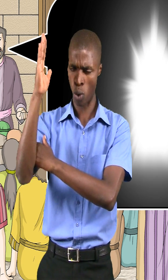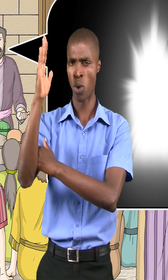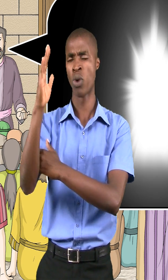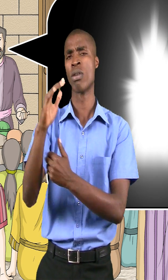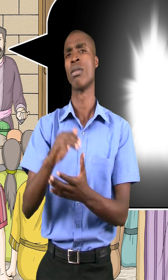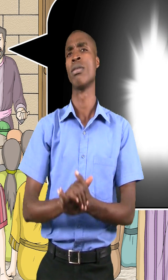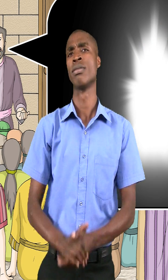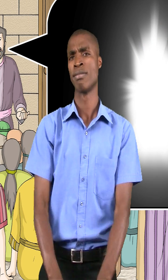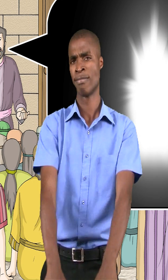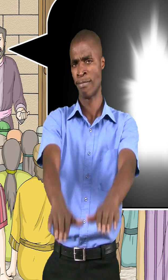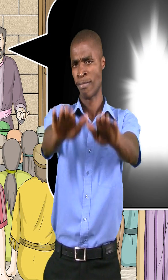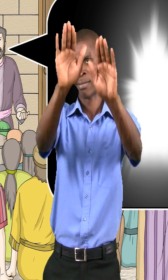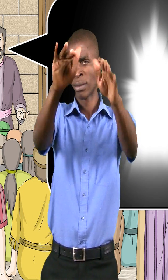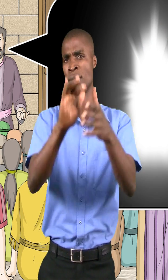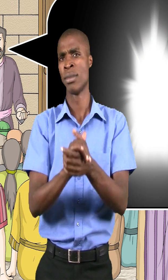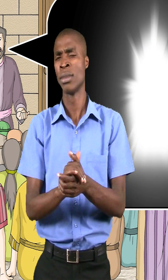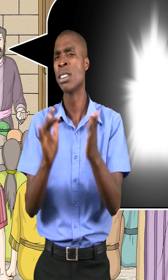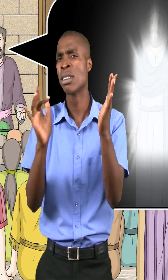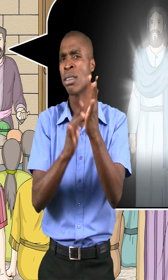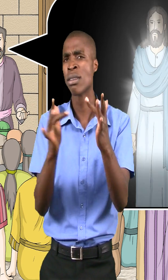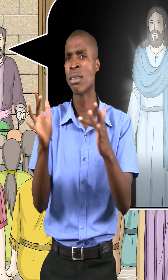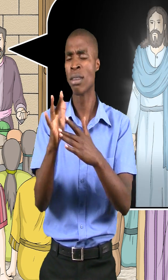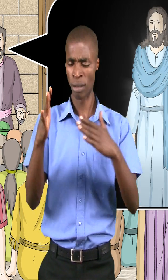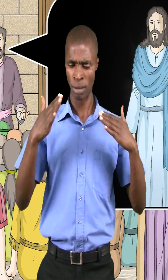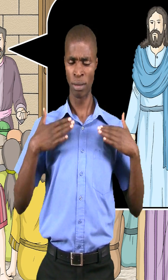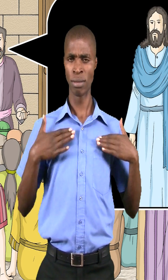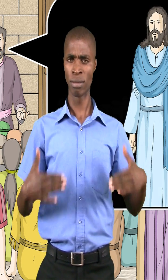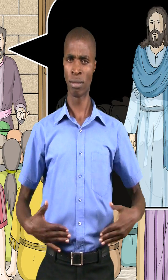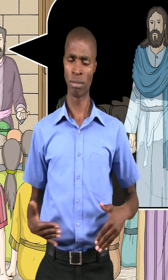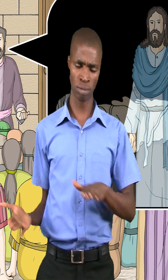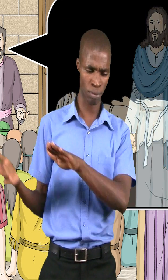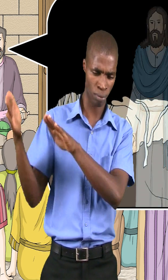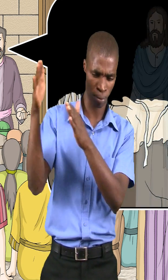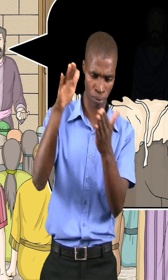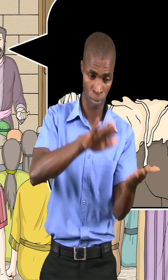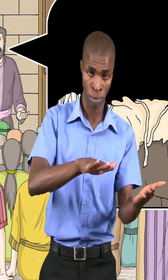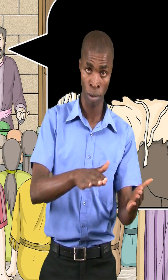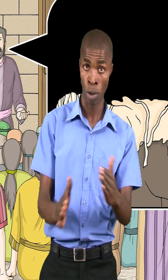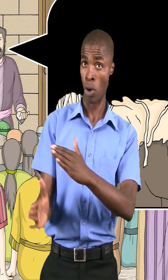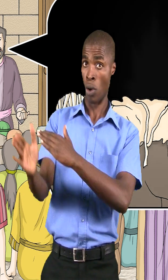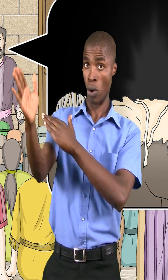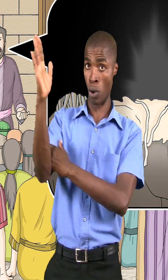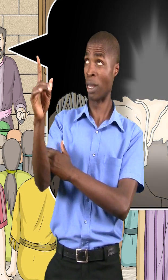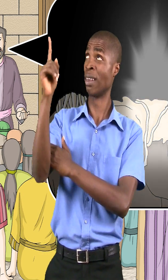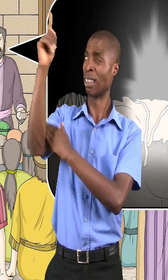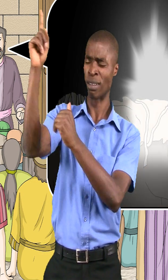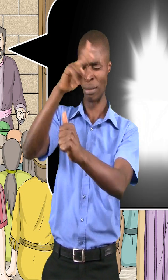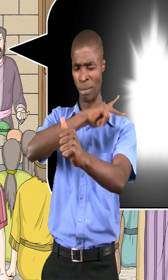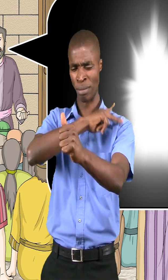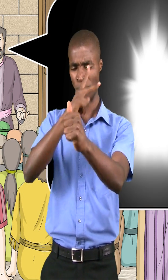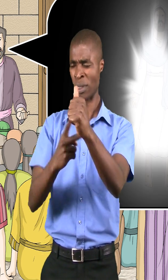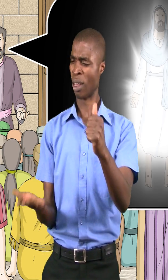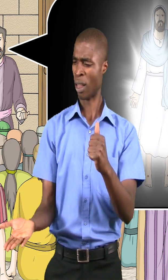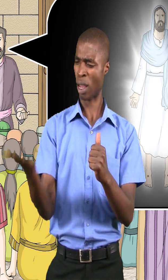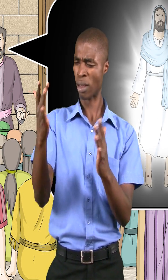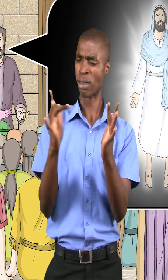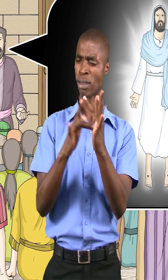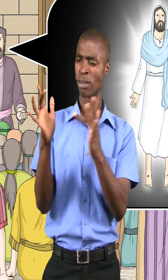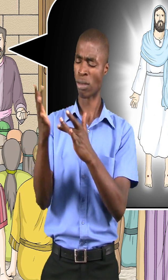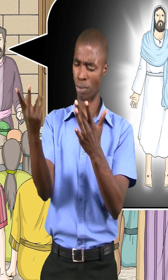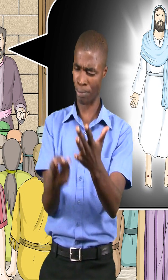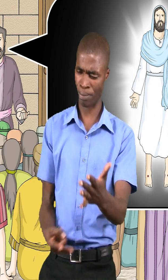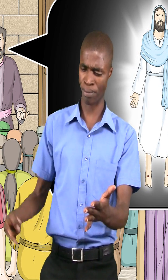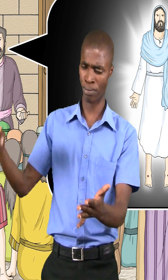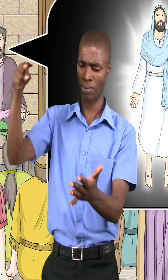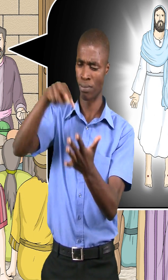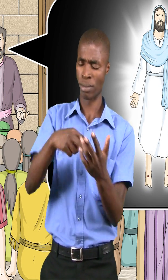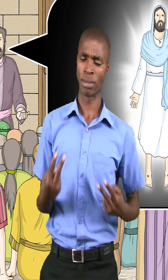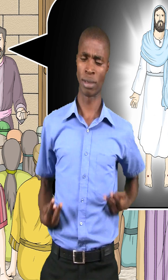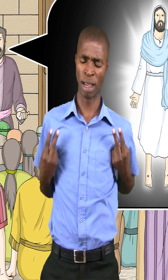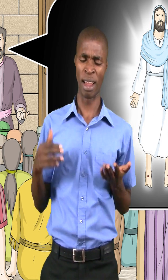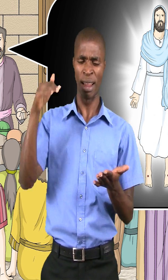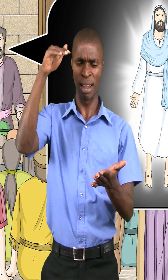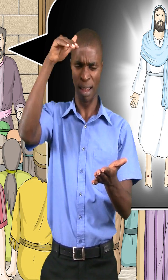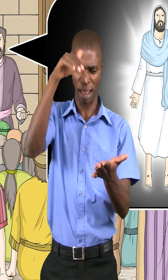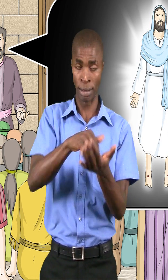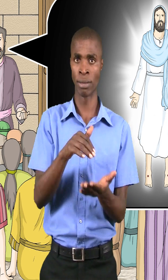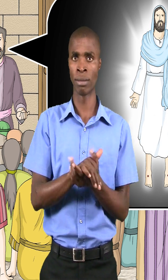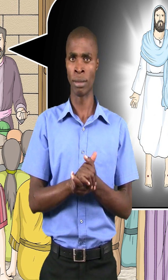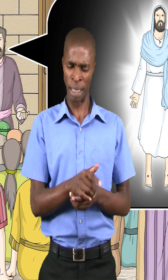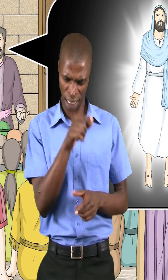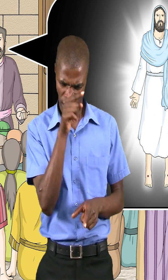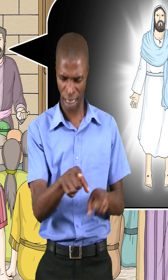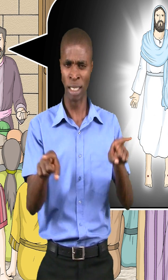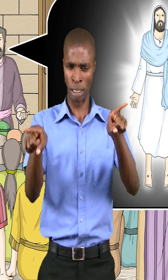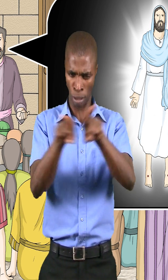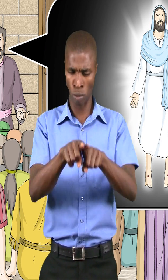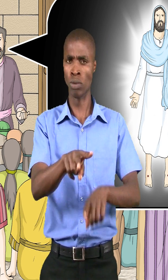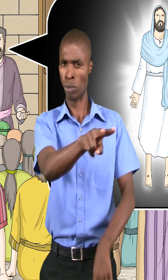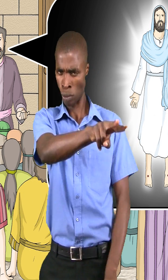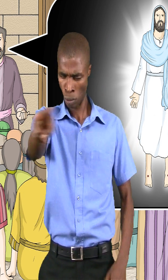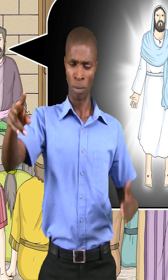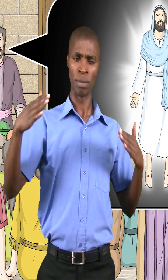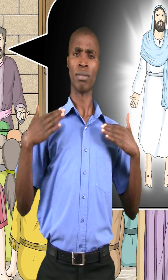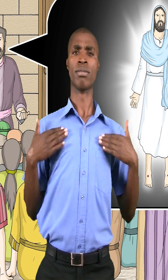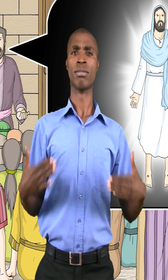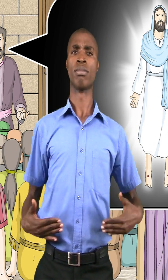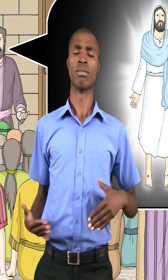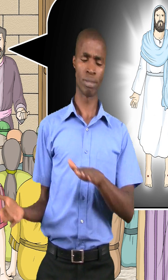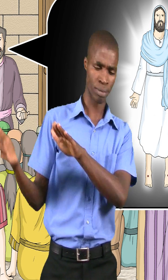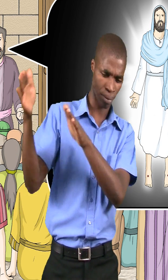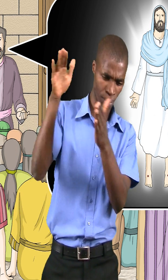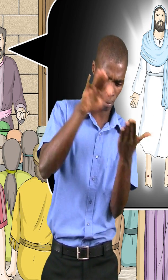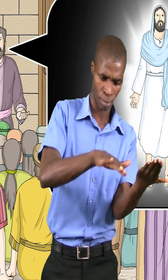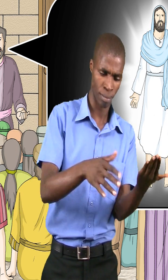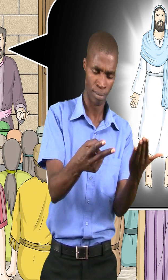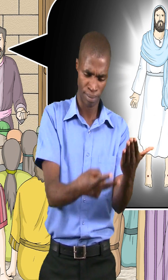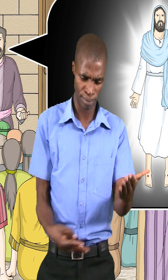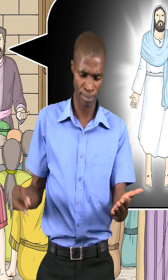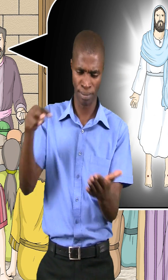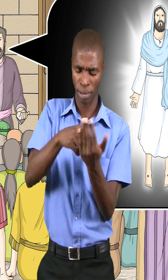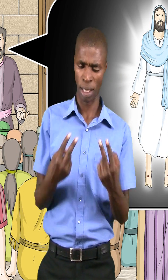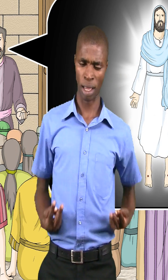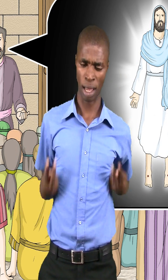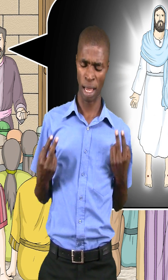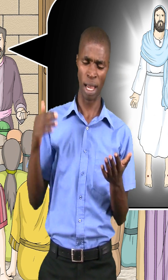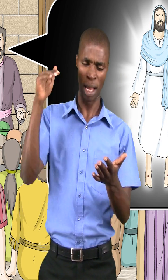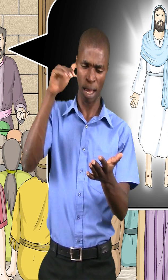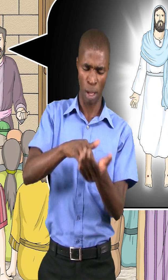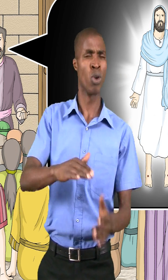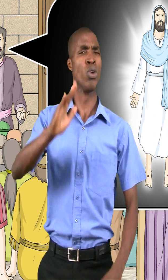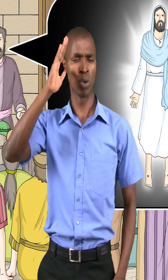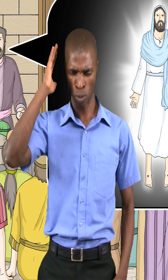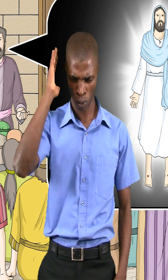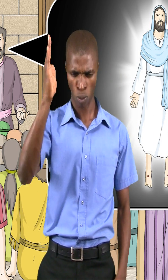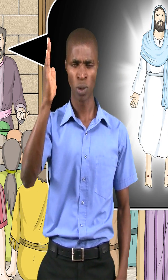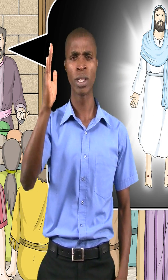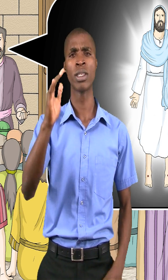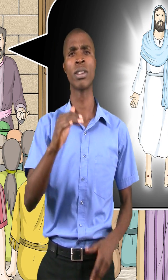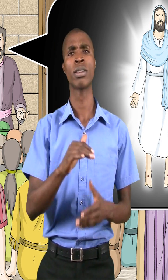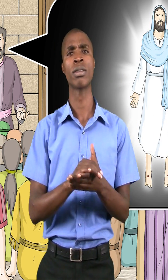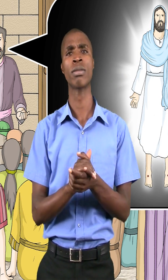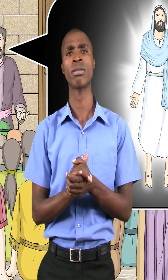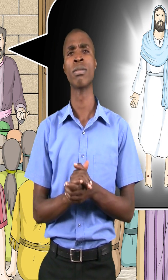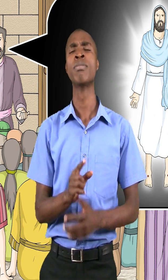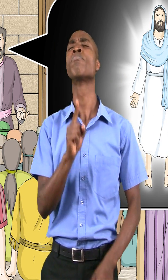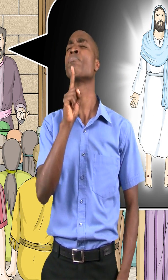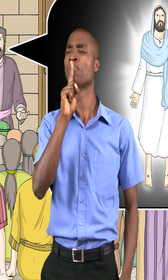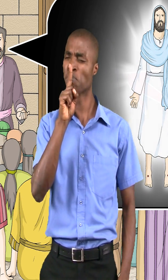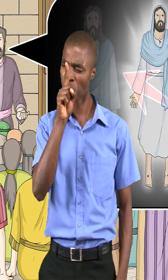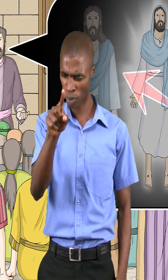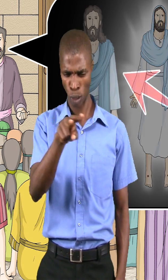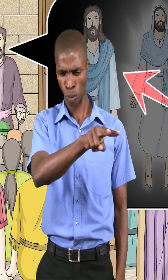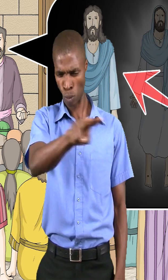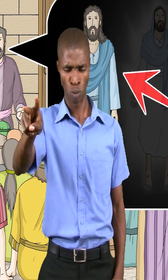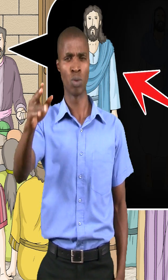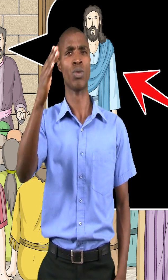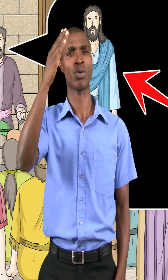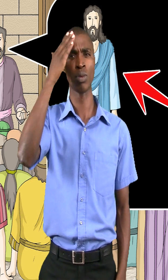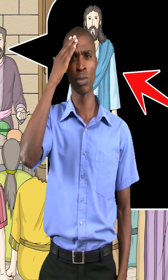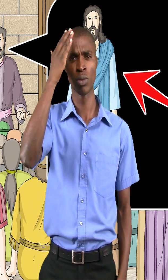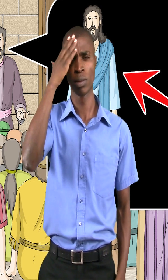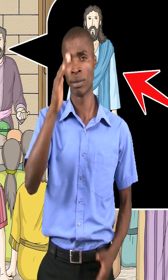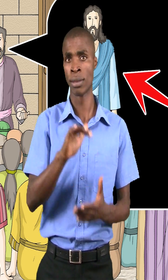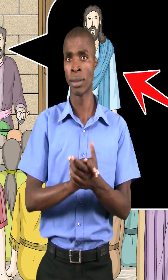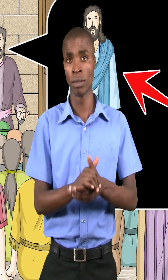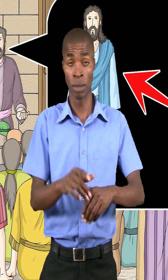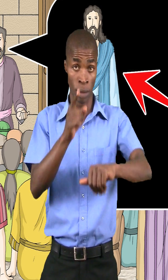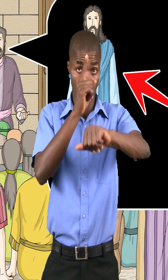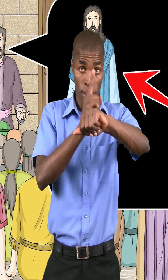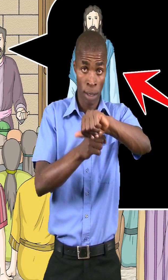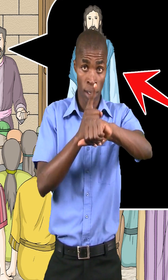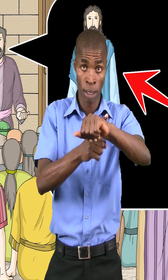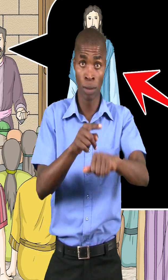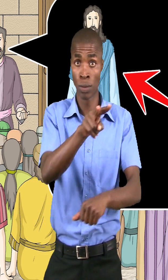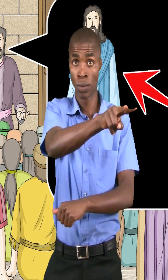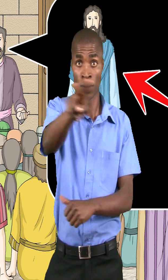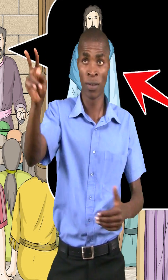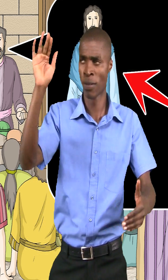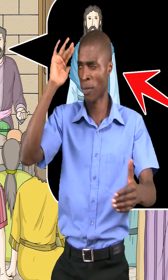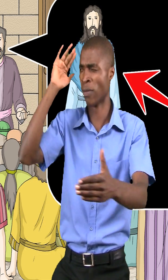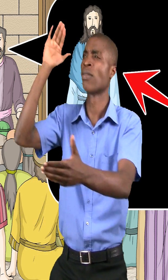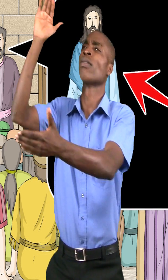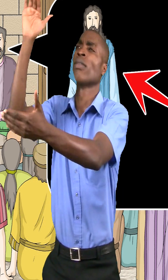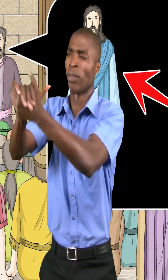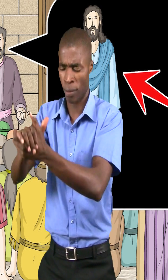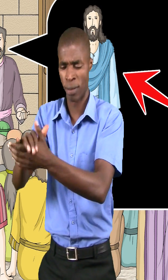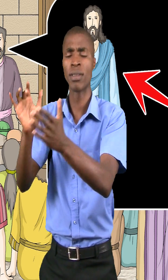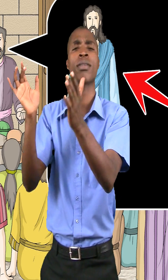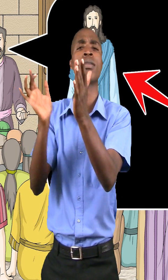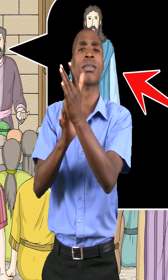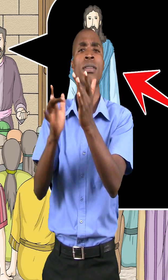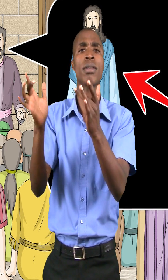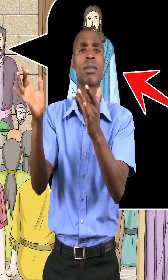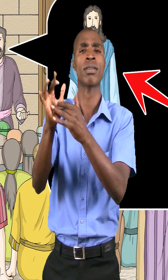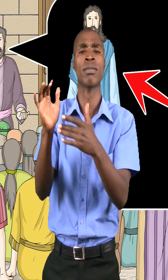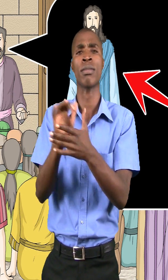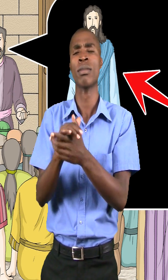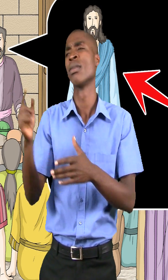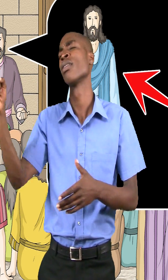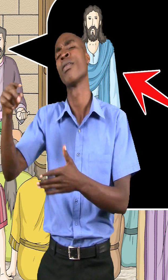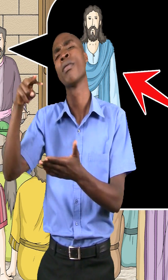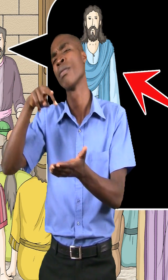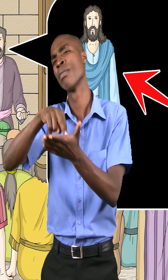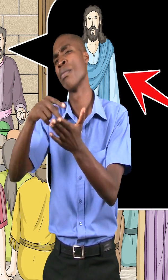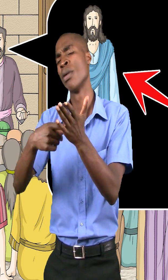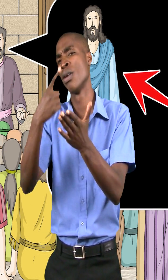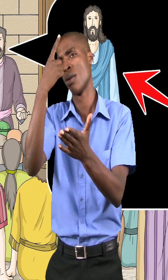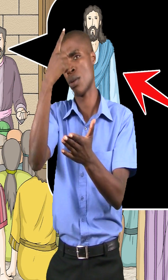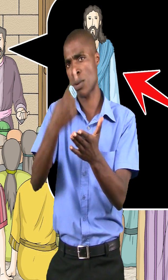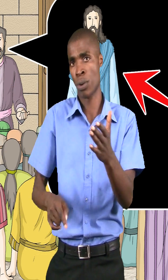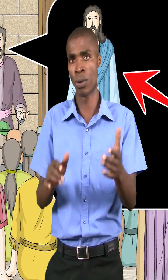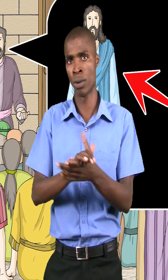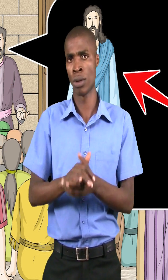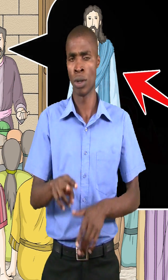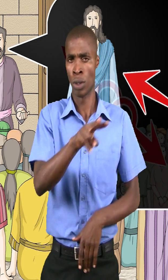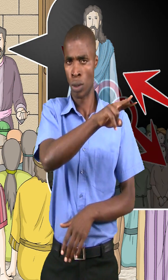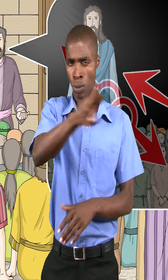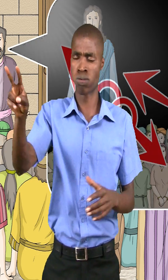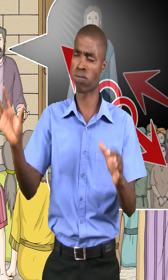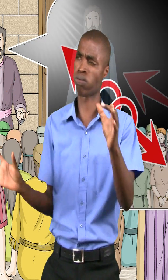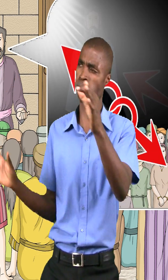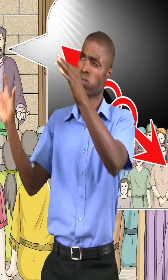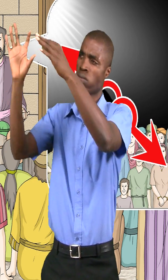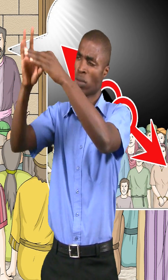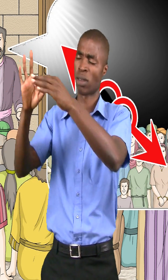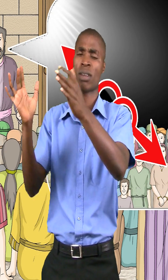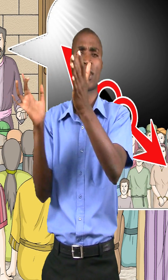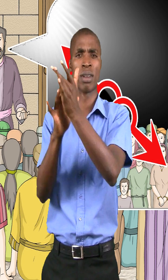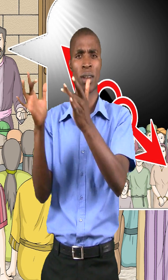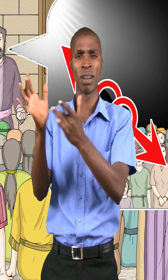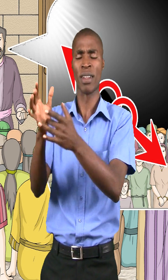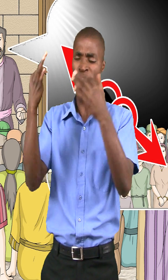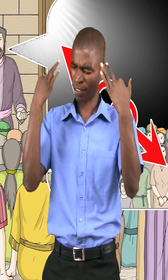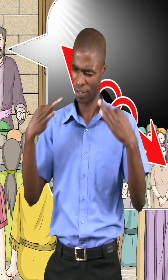By His power God raised the Lord from the dead, and He will raise us also.